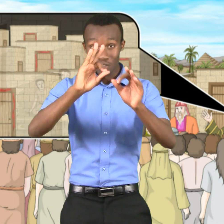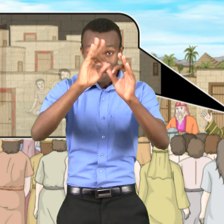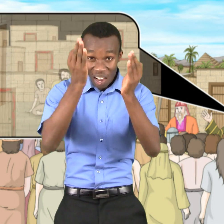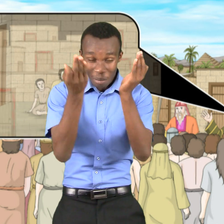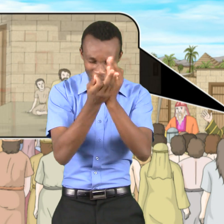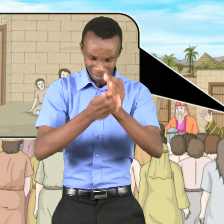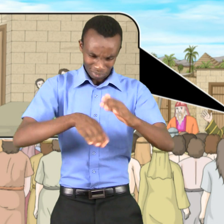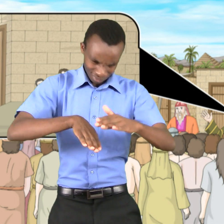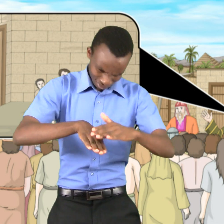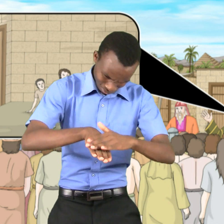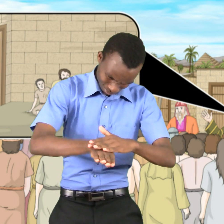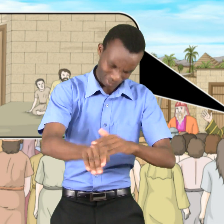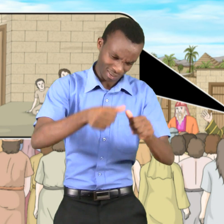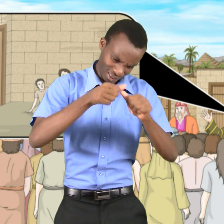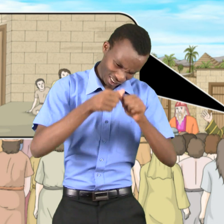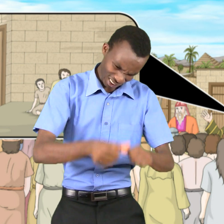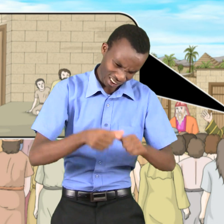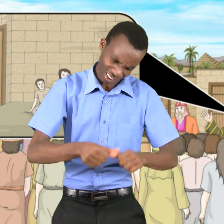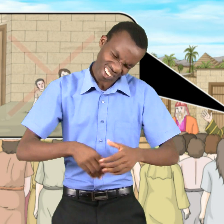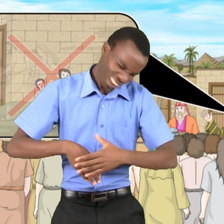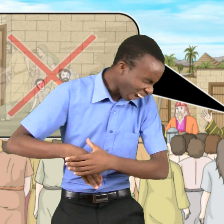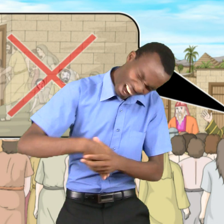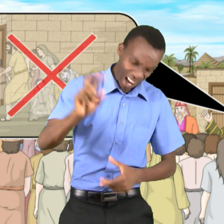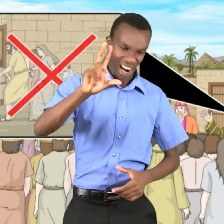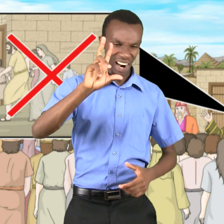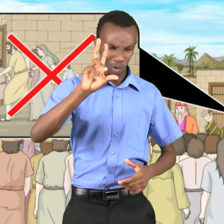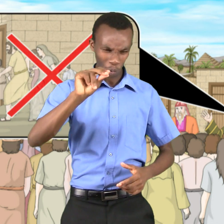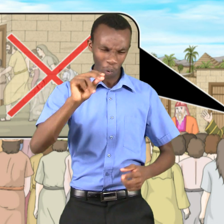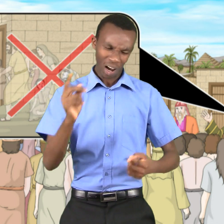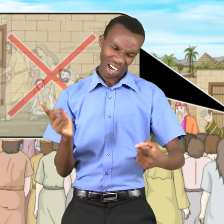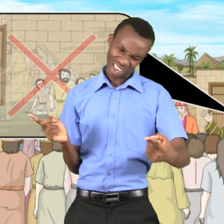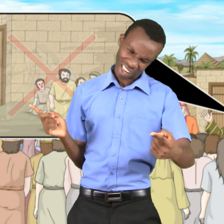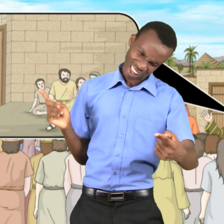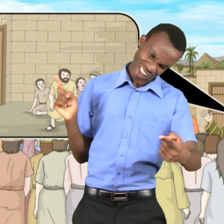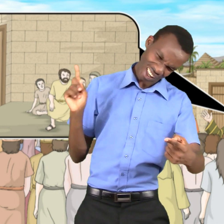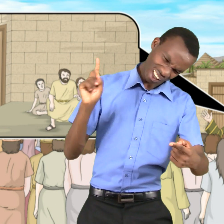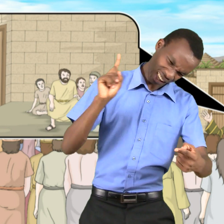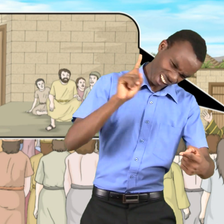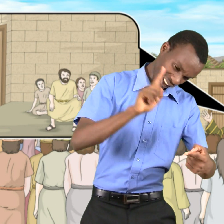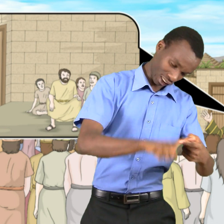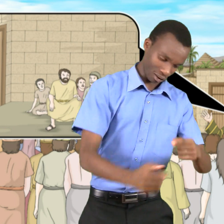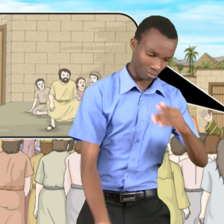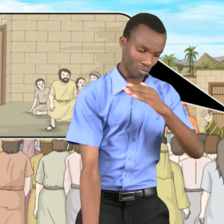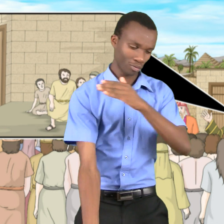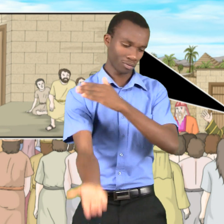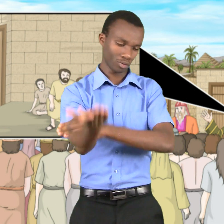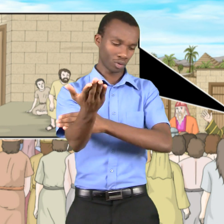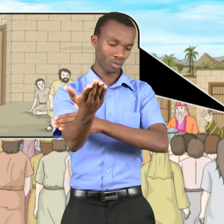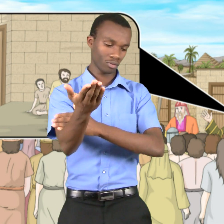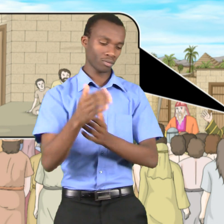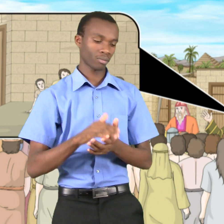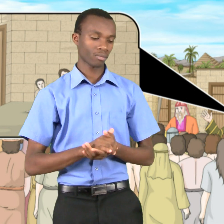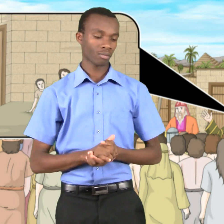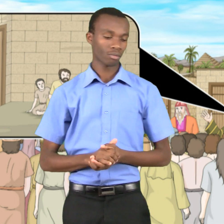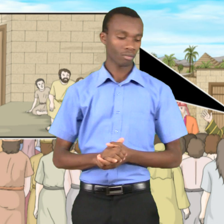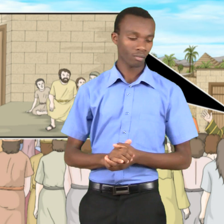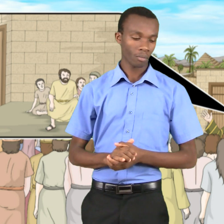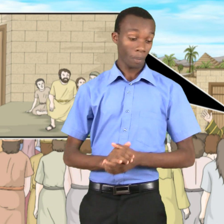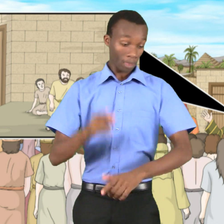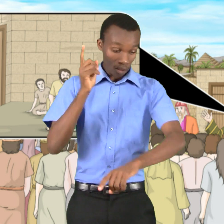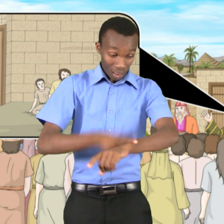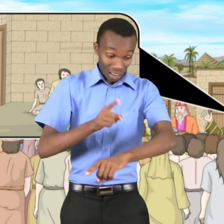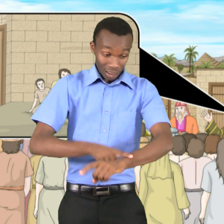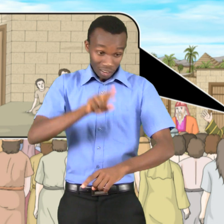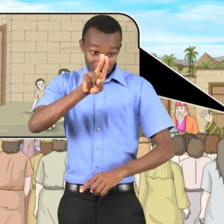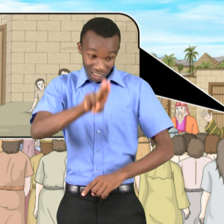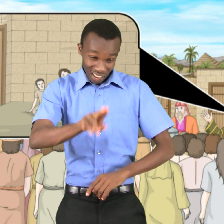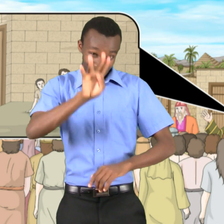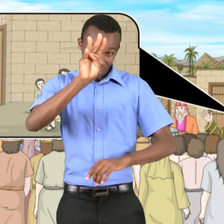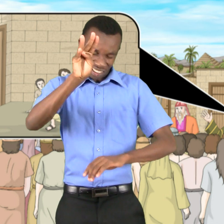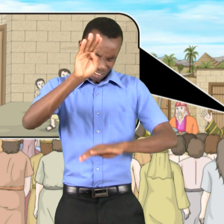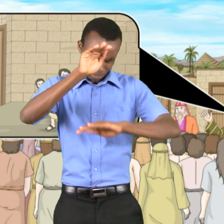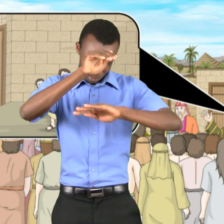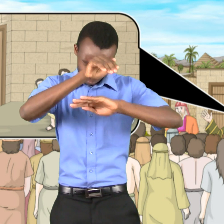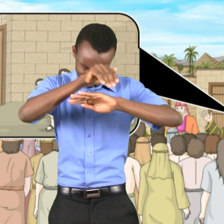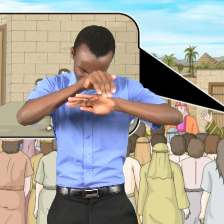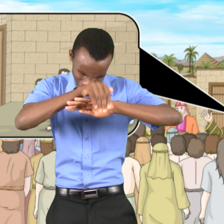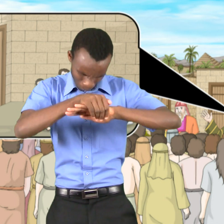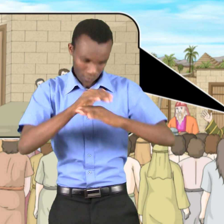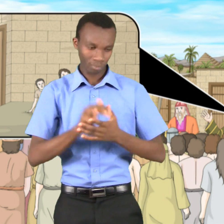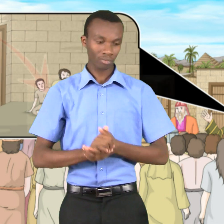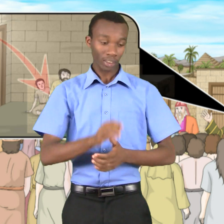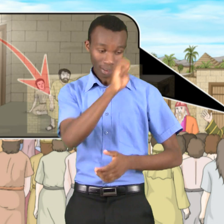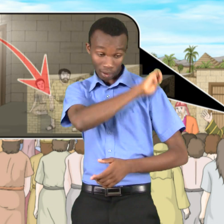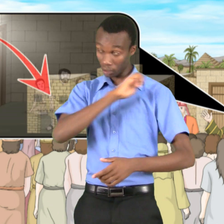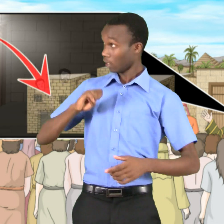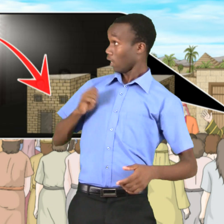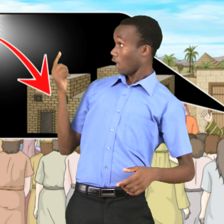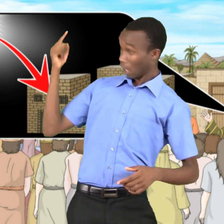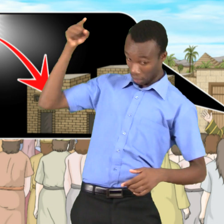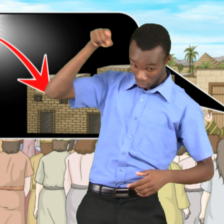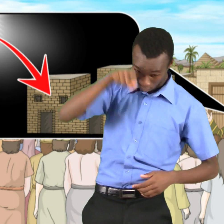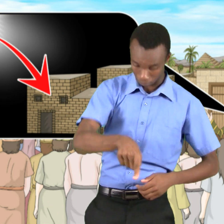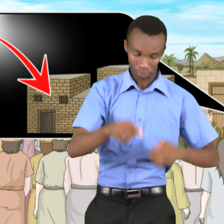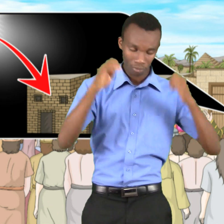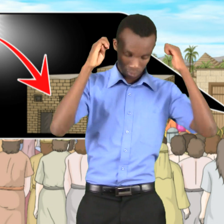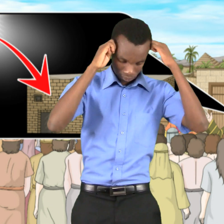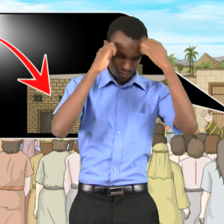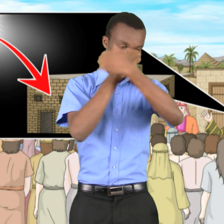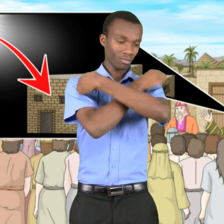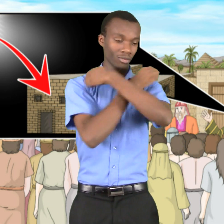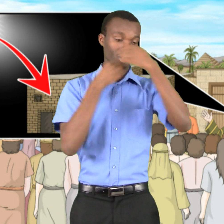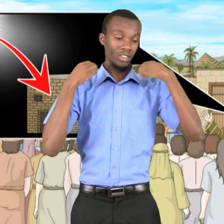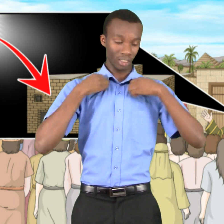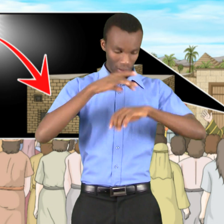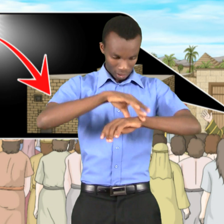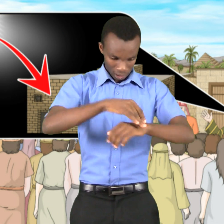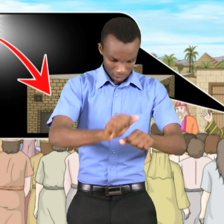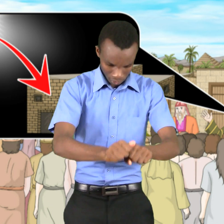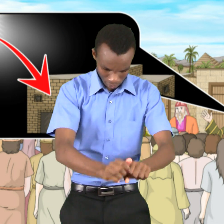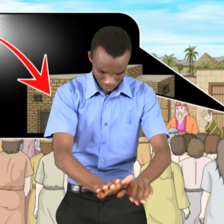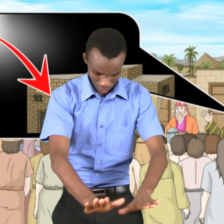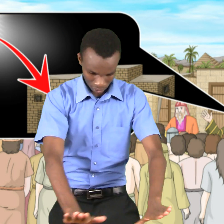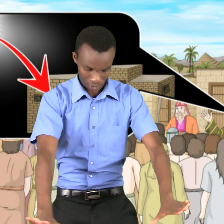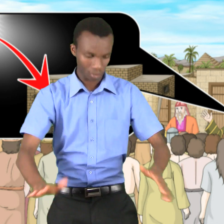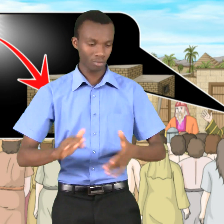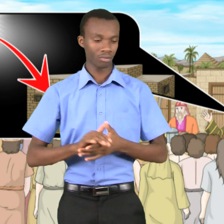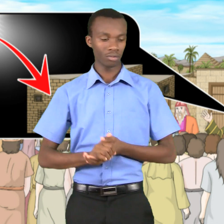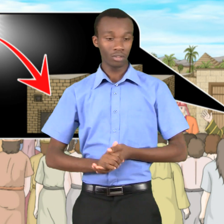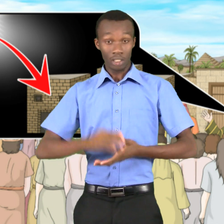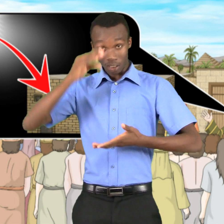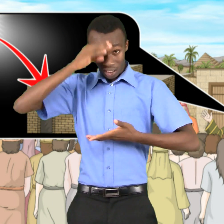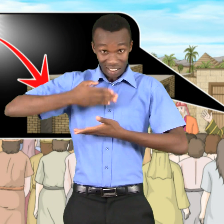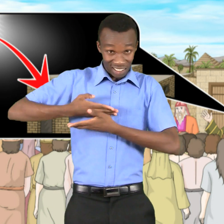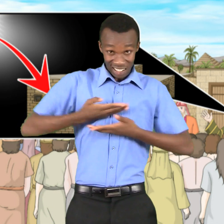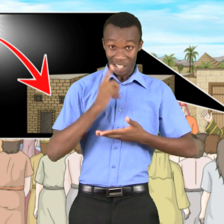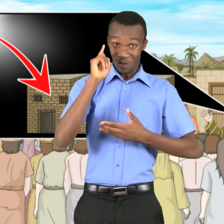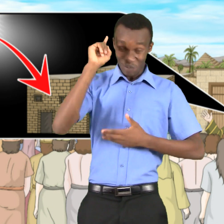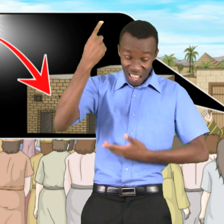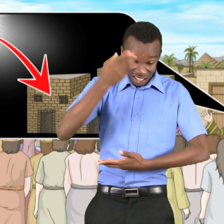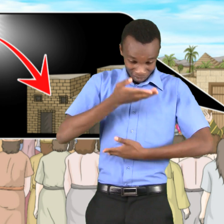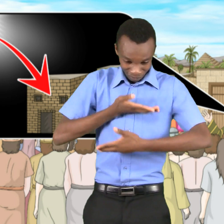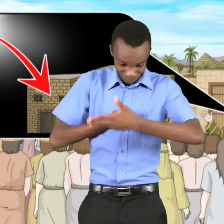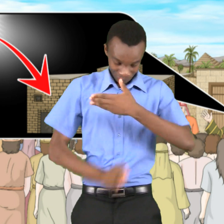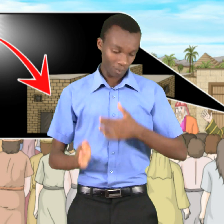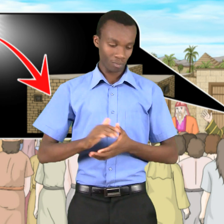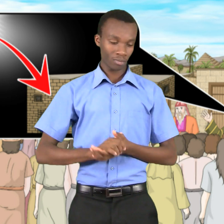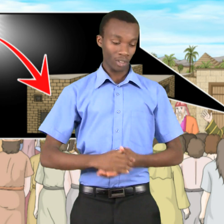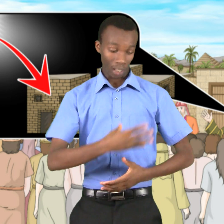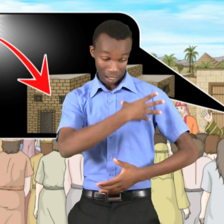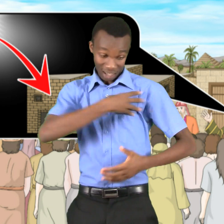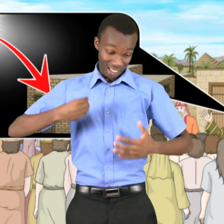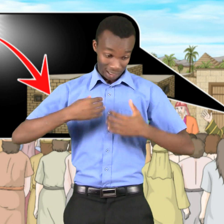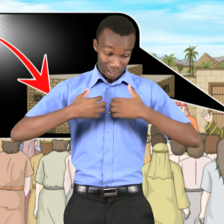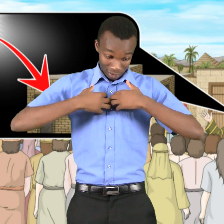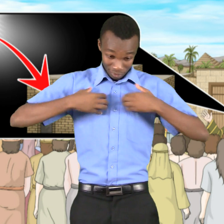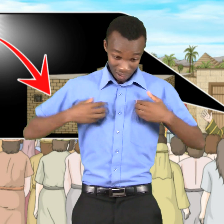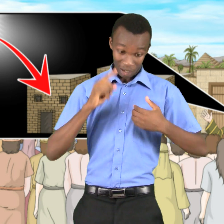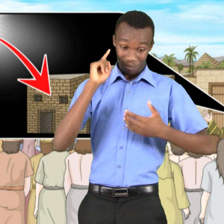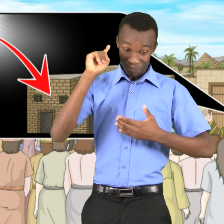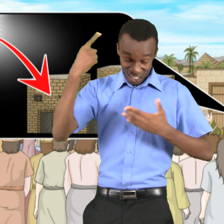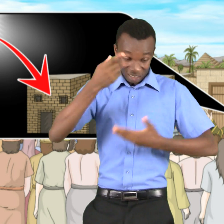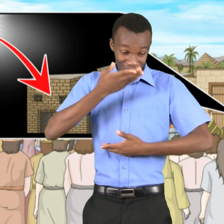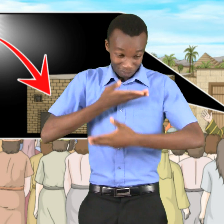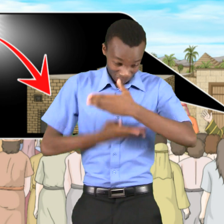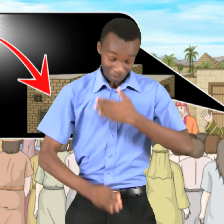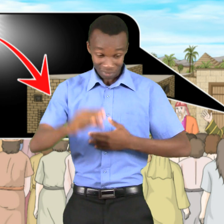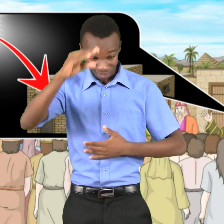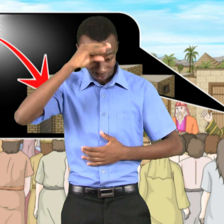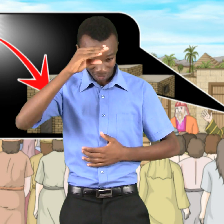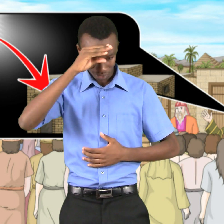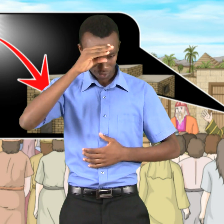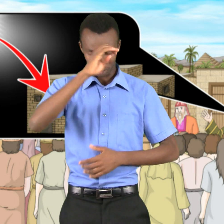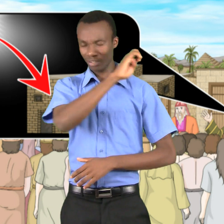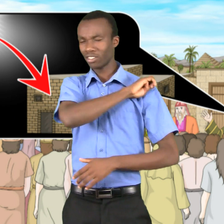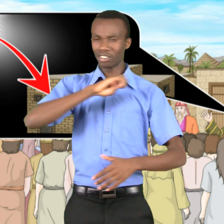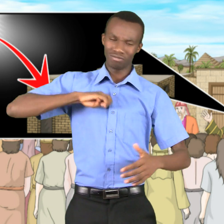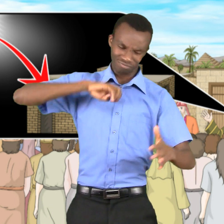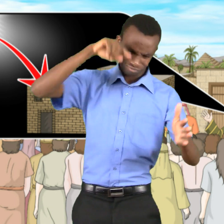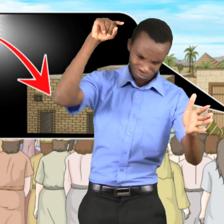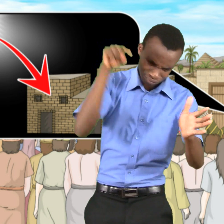None of you shall go out the door of his house until morning. When the LORD passes through to strike down the Egyptians, He will see the blood on the top and sides of the doorframe and will pass over that doorway;